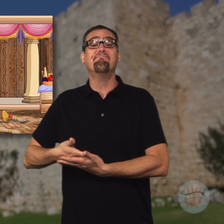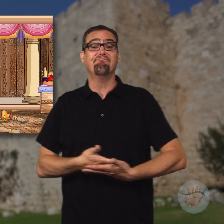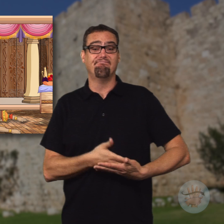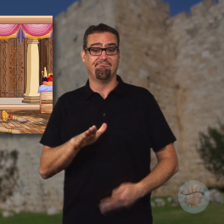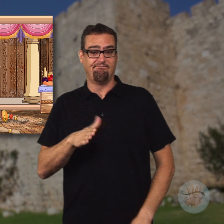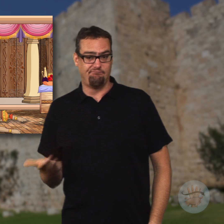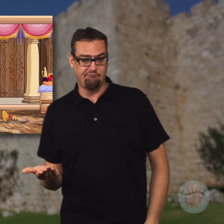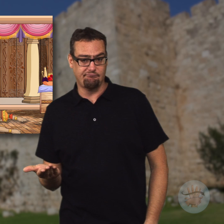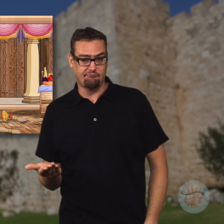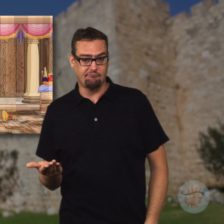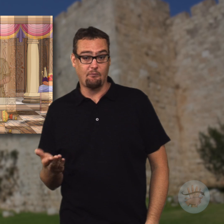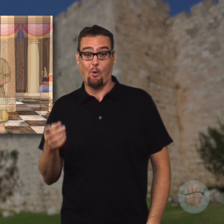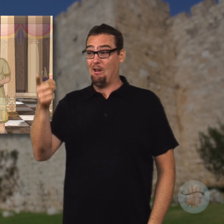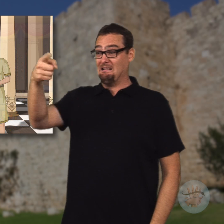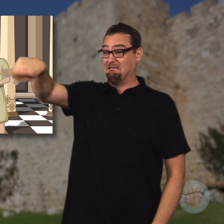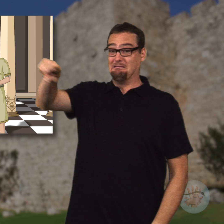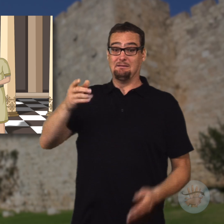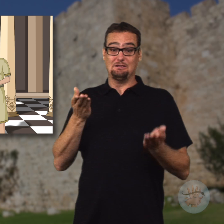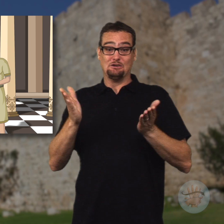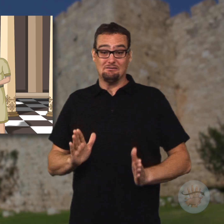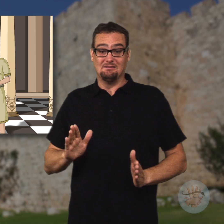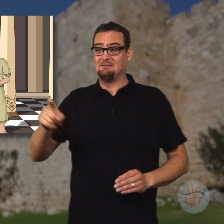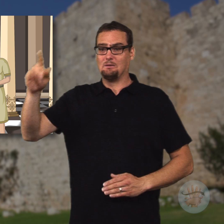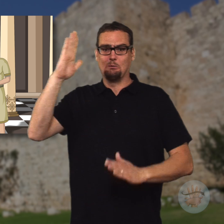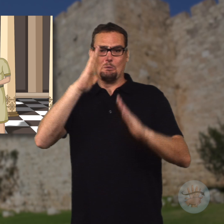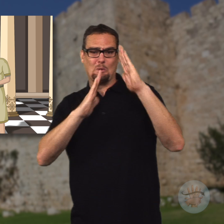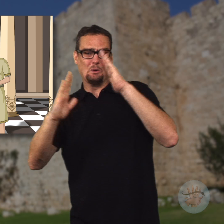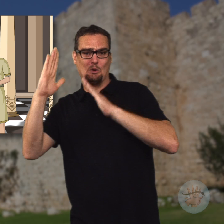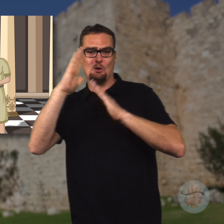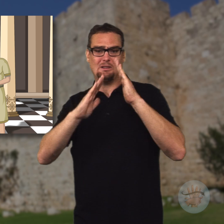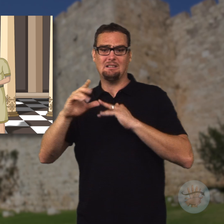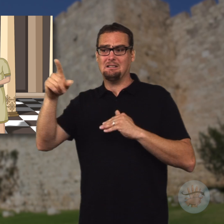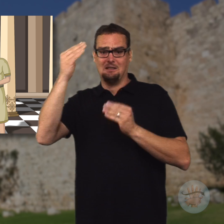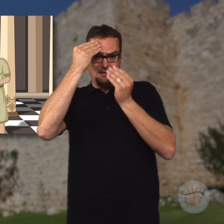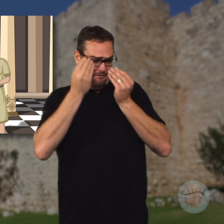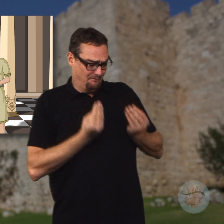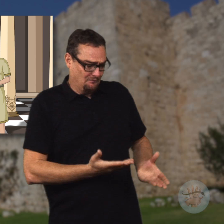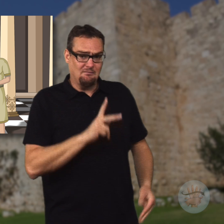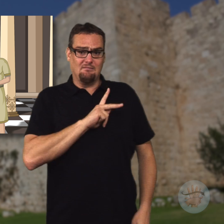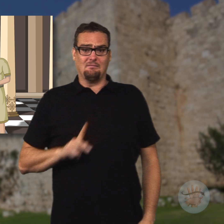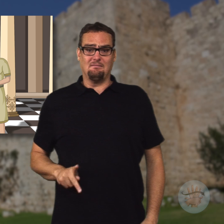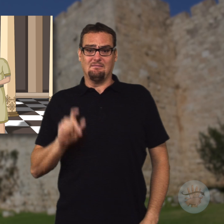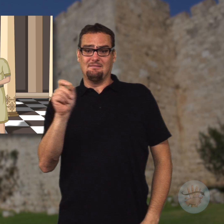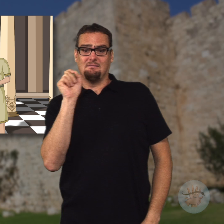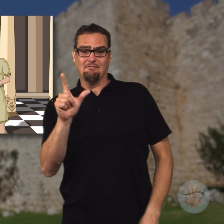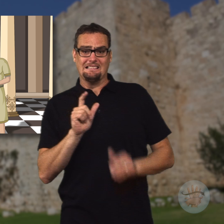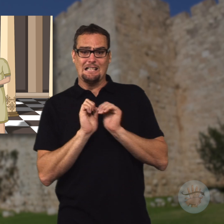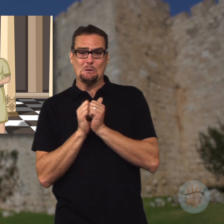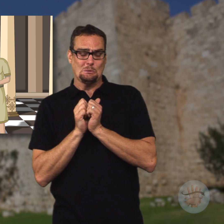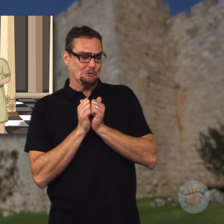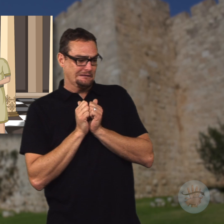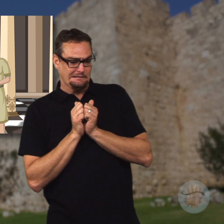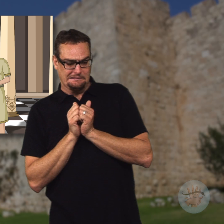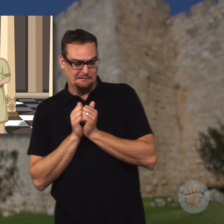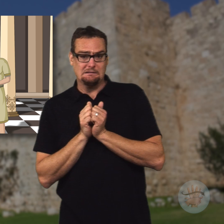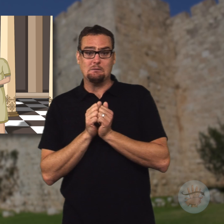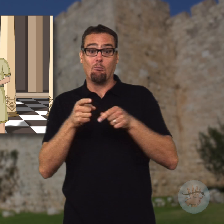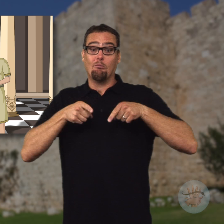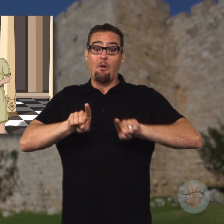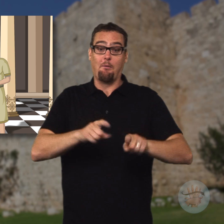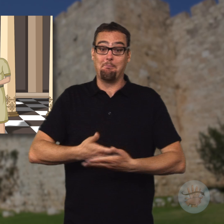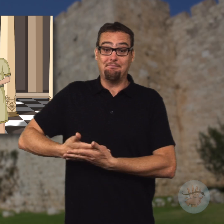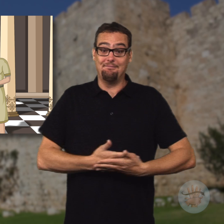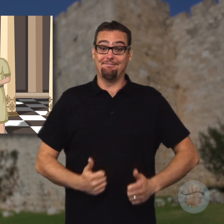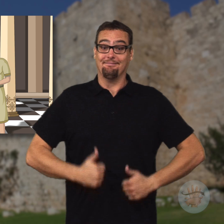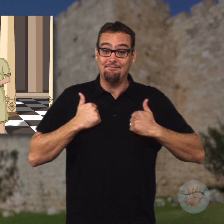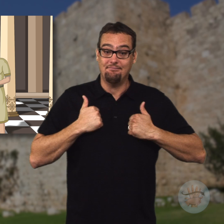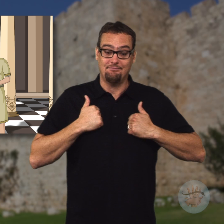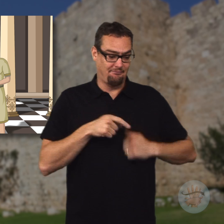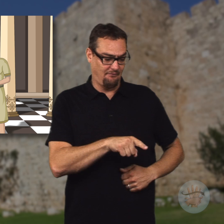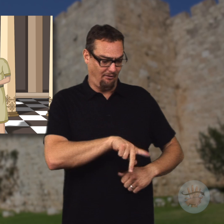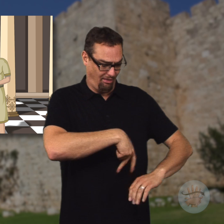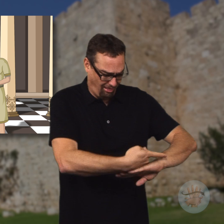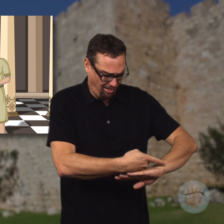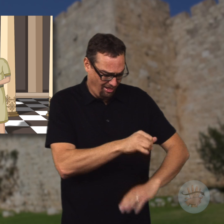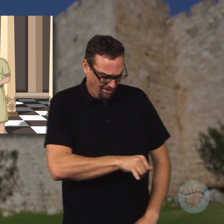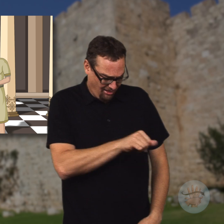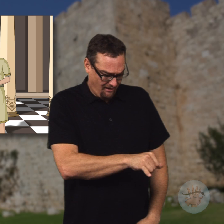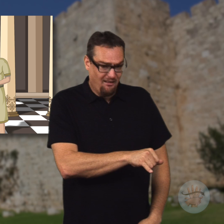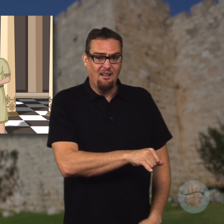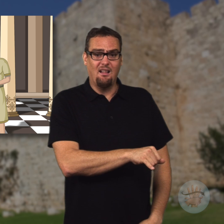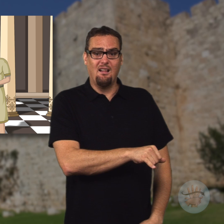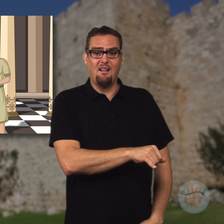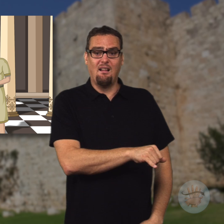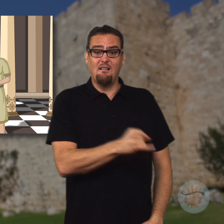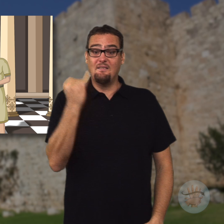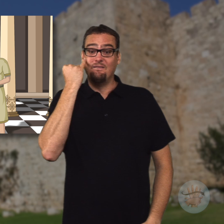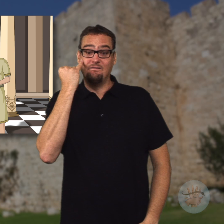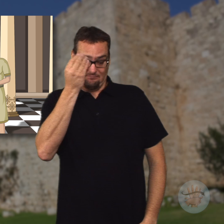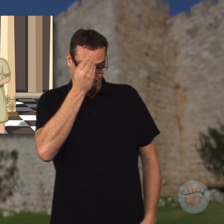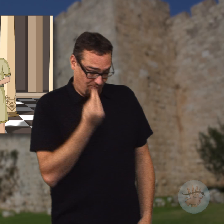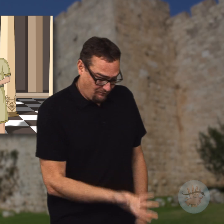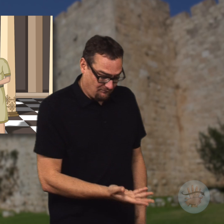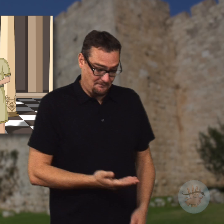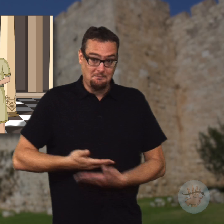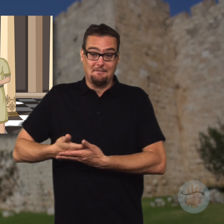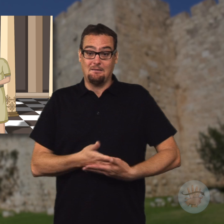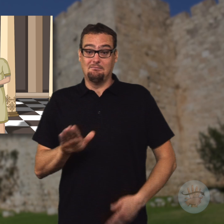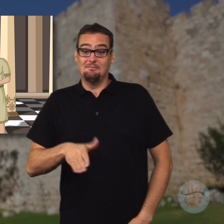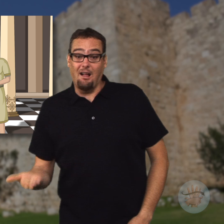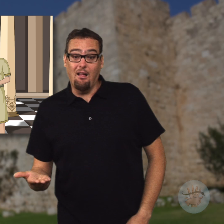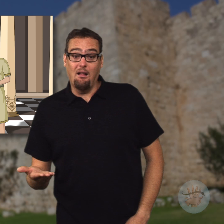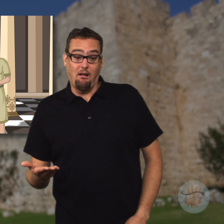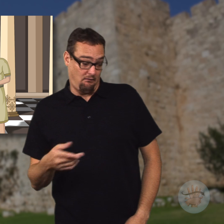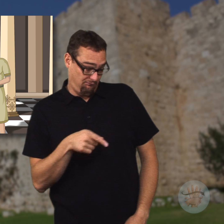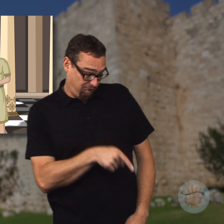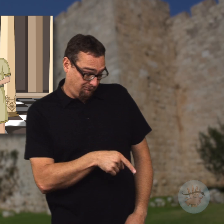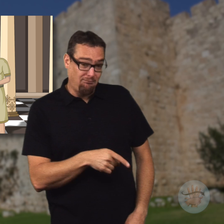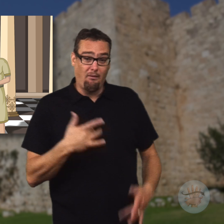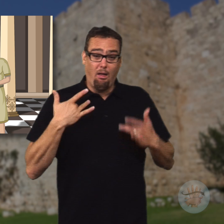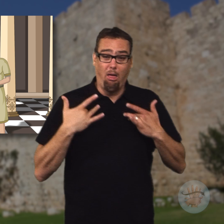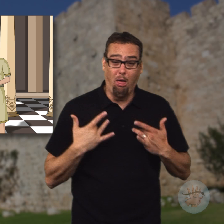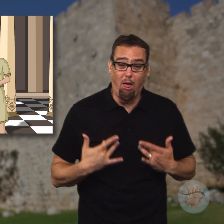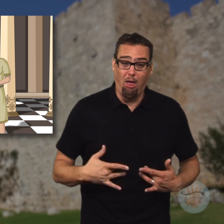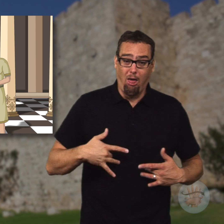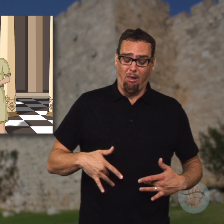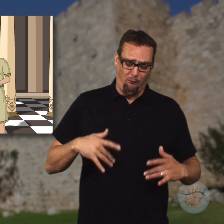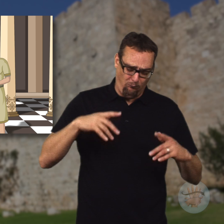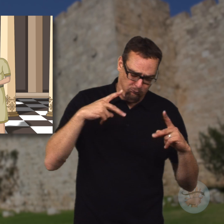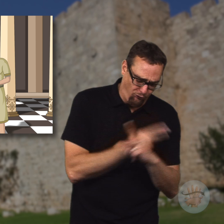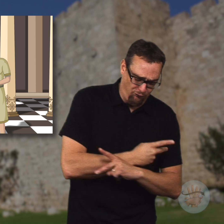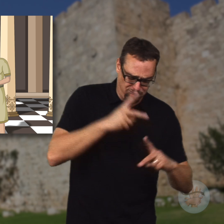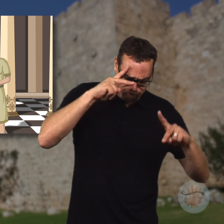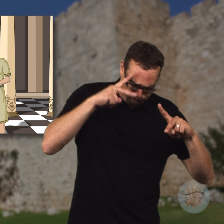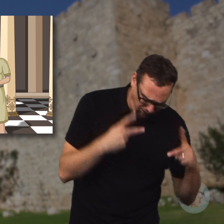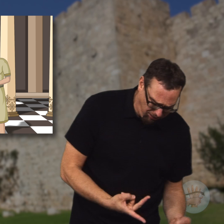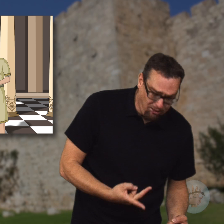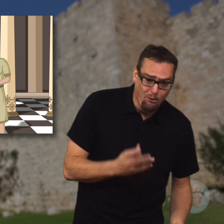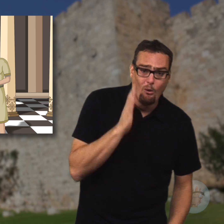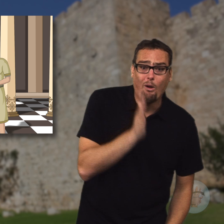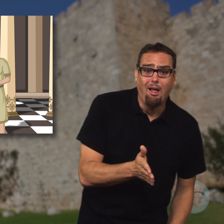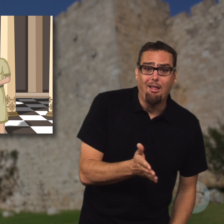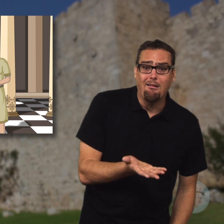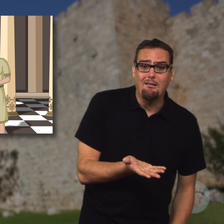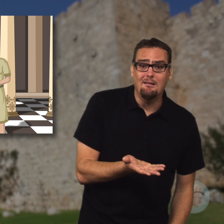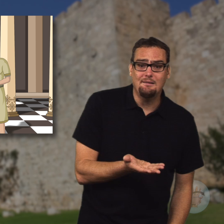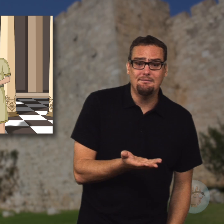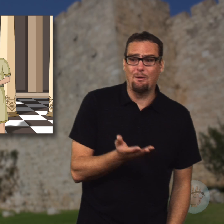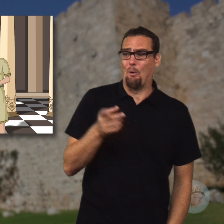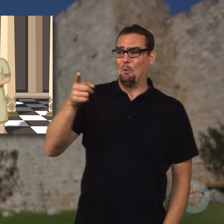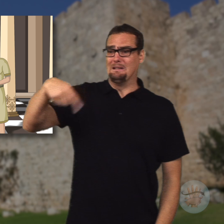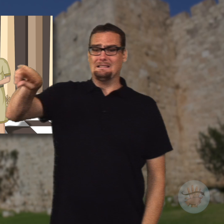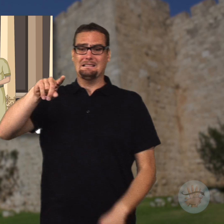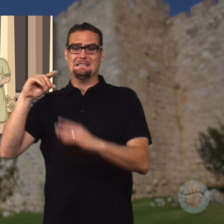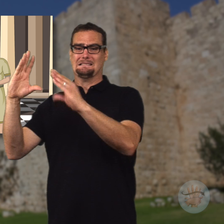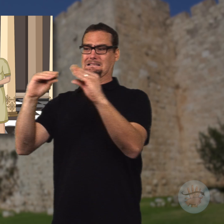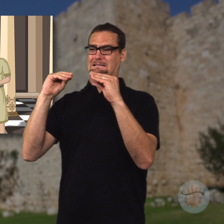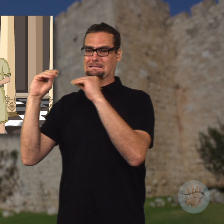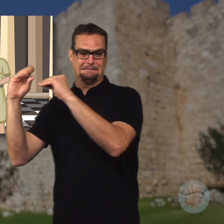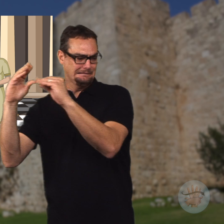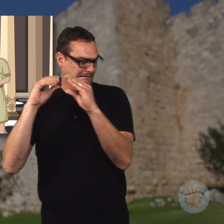But David’s servants were afraid to tell him that the child was dead, for they said, “Look, while the child was alive, we spoke to him, and he would not listen to us.